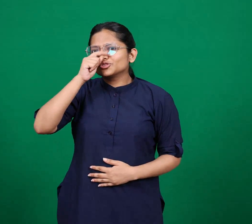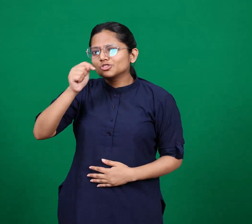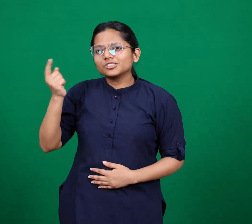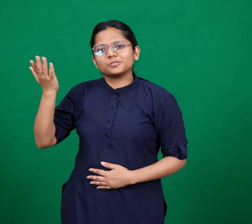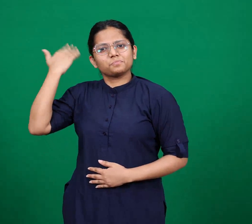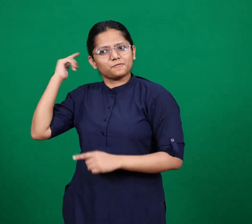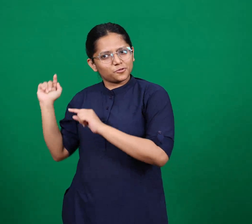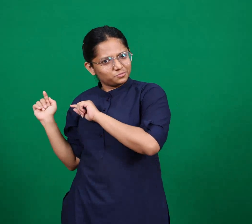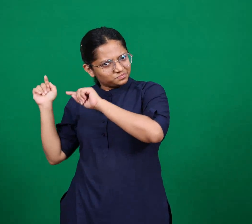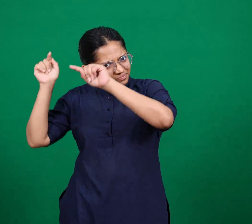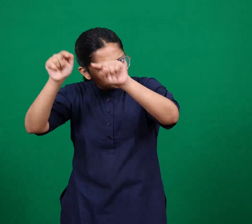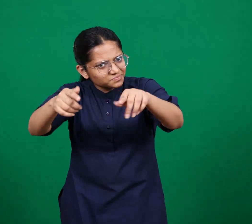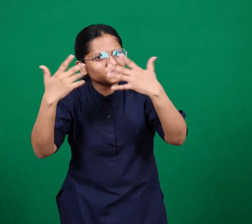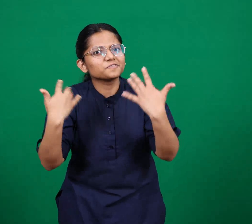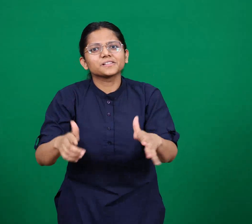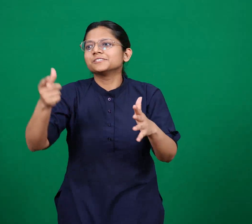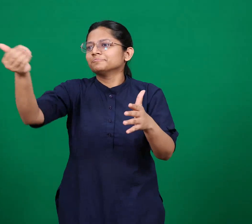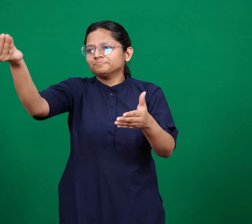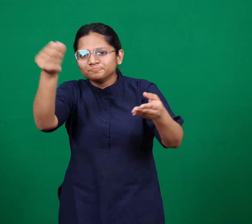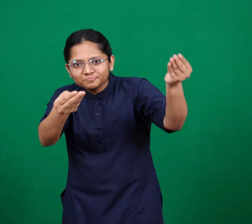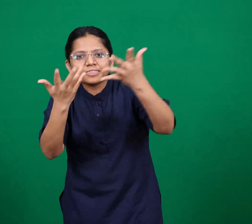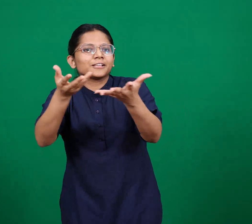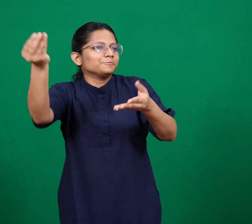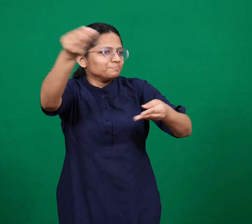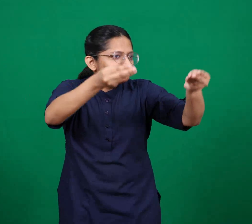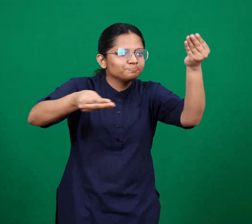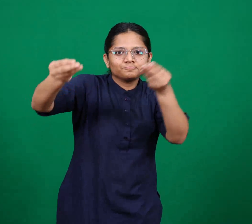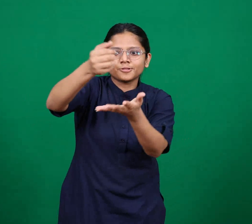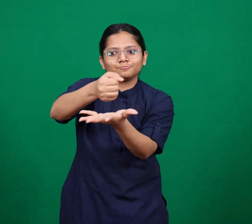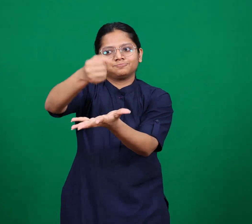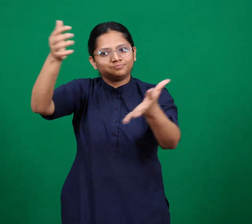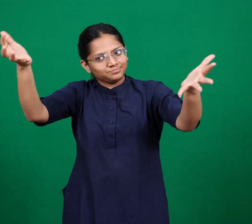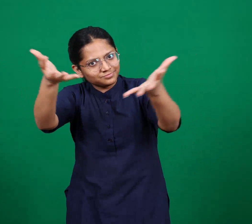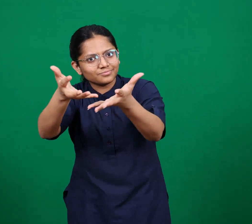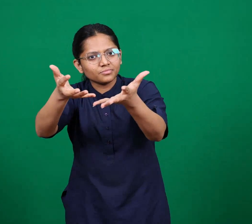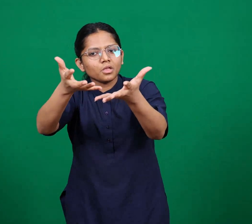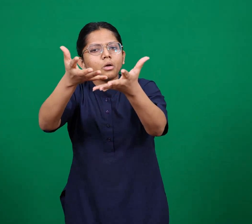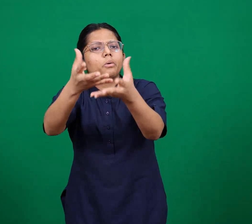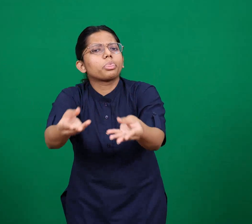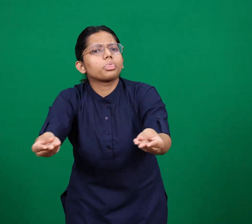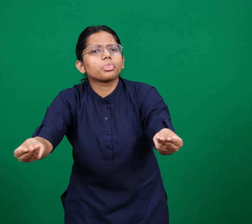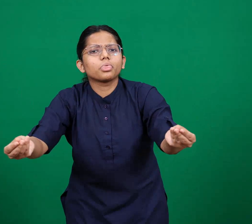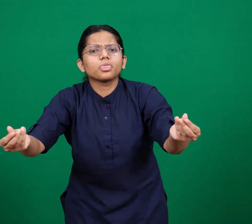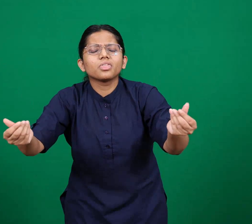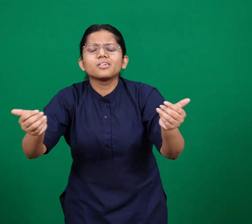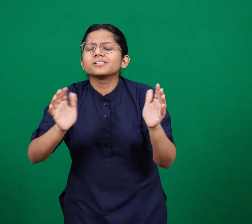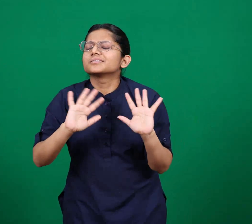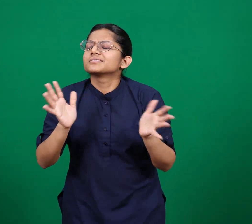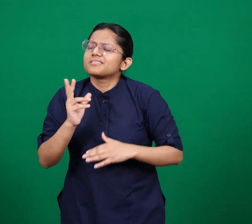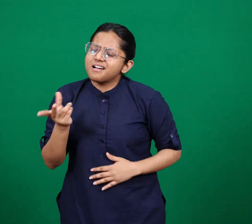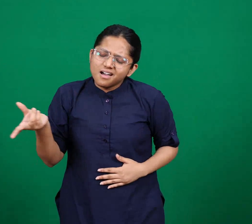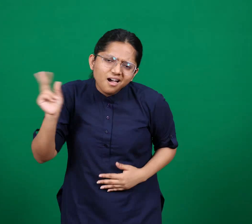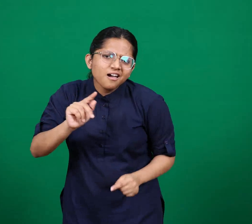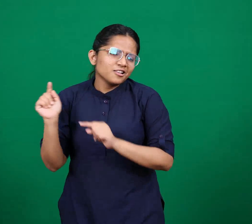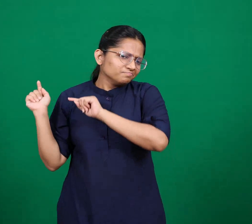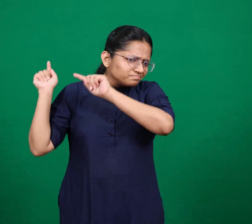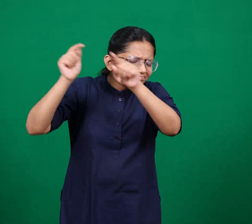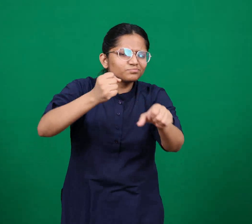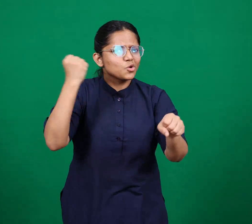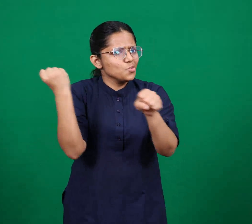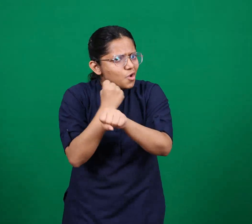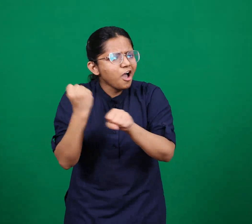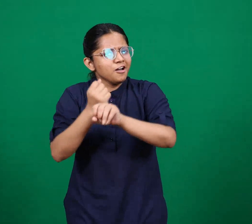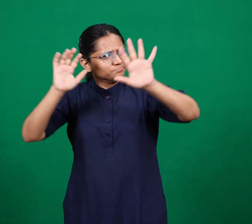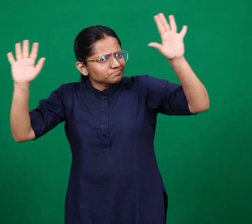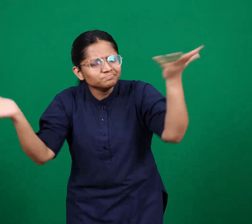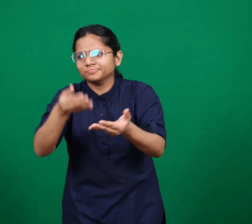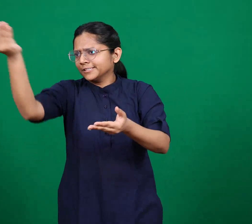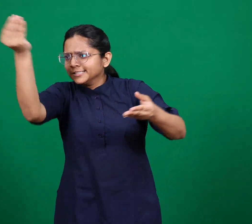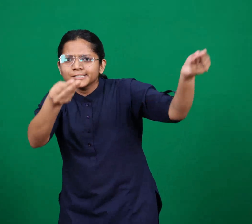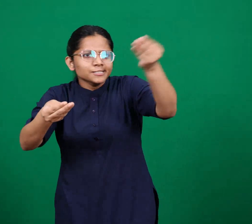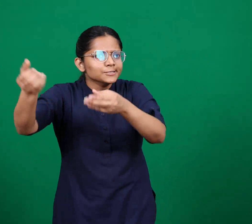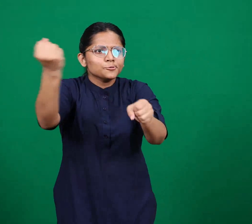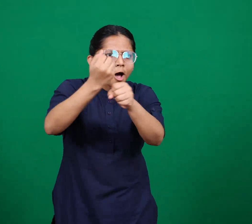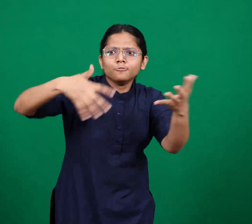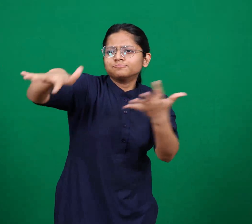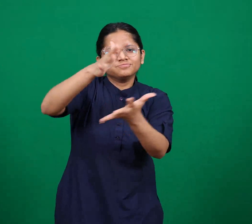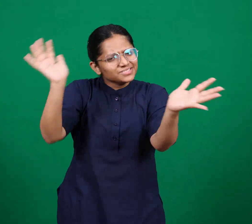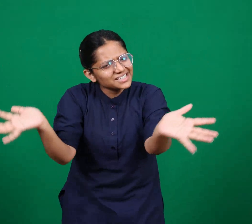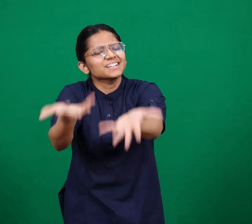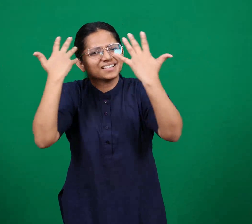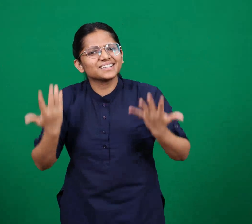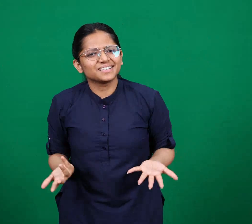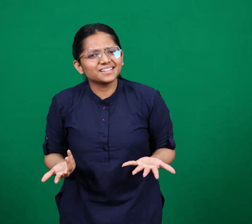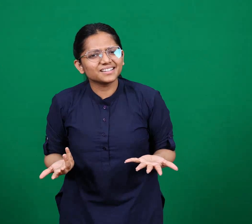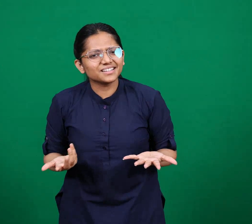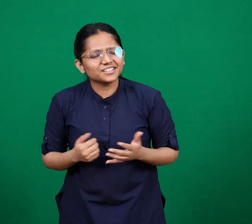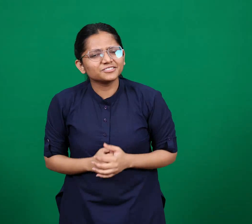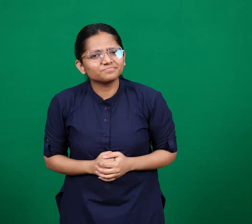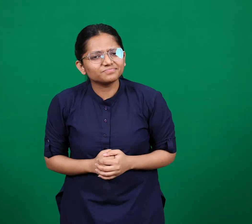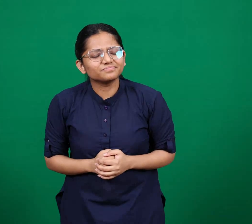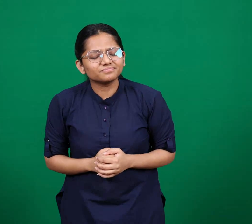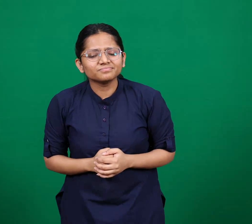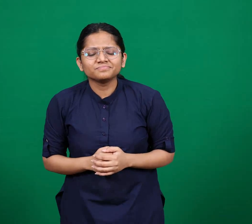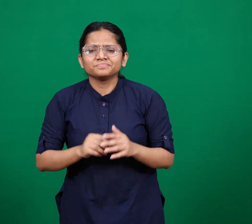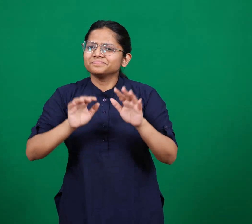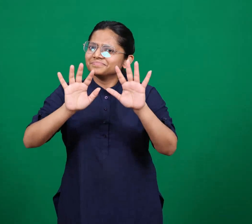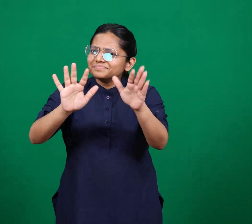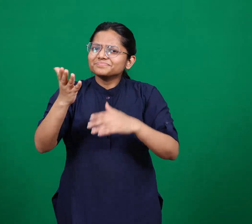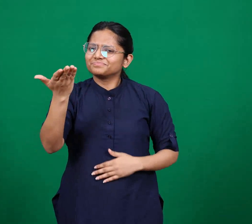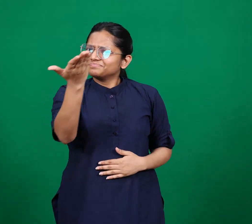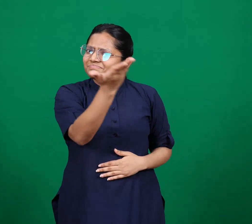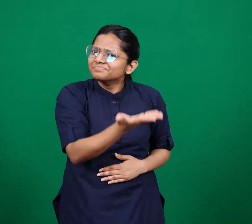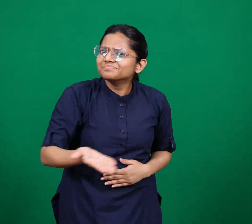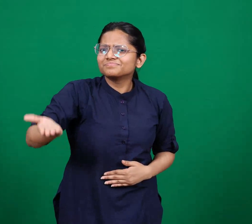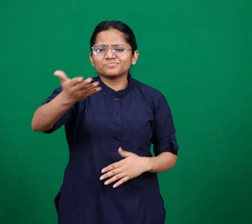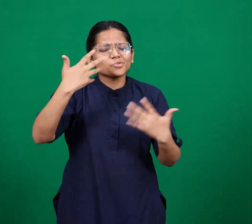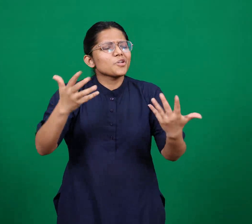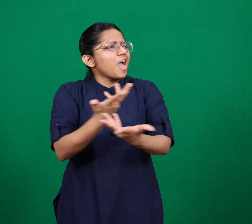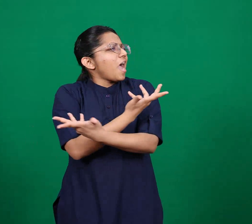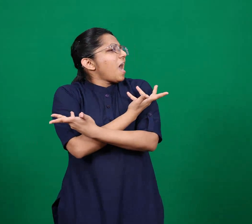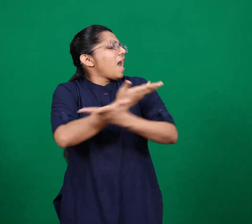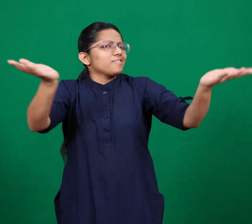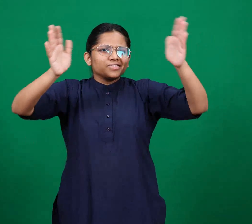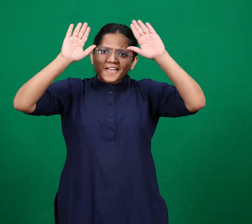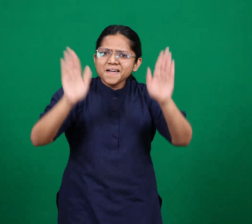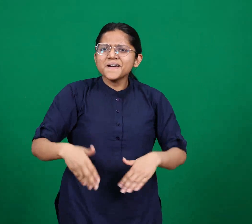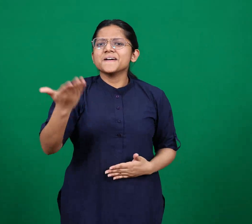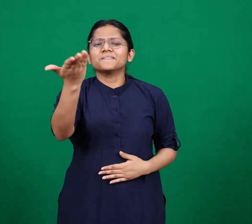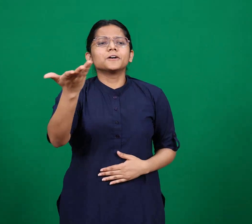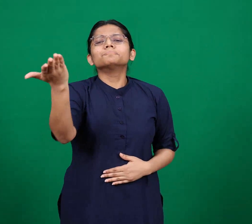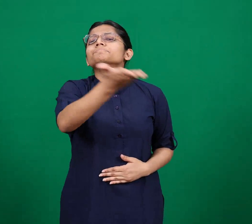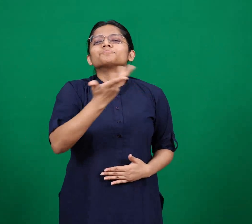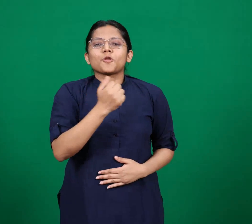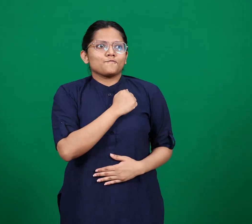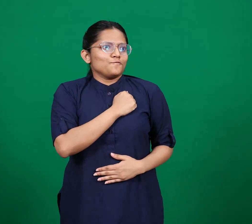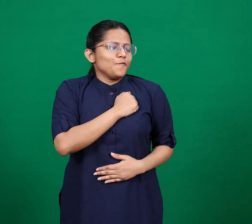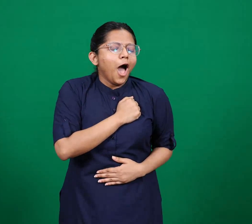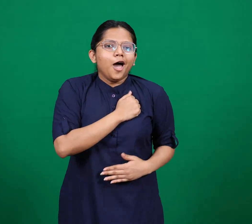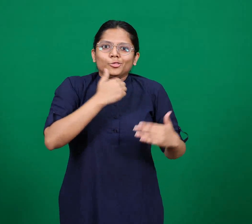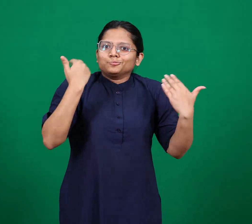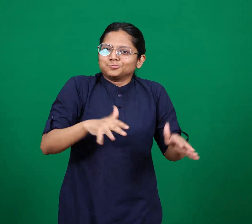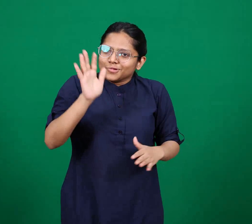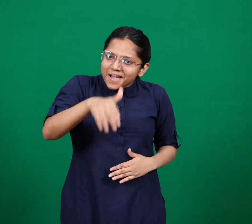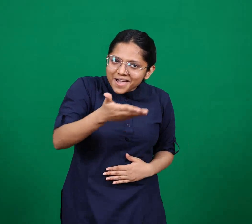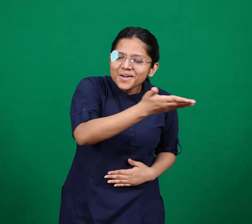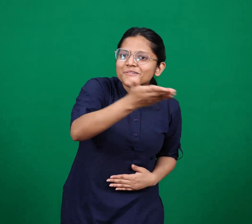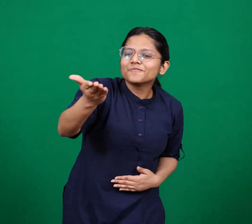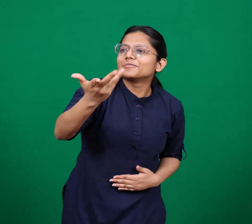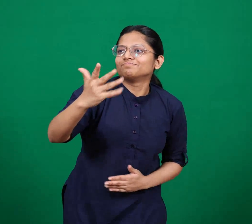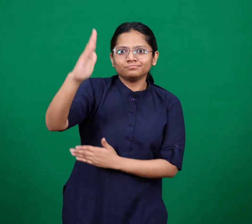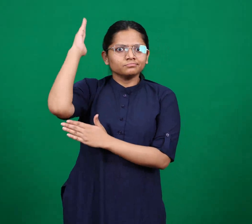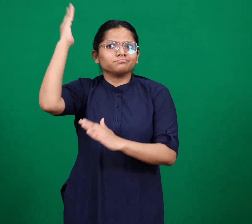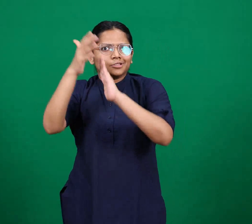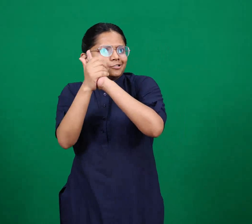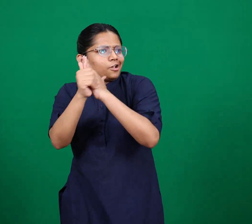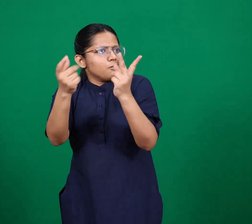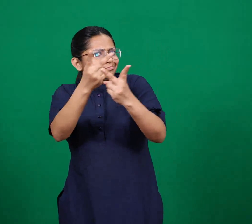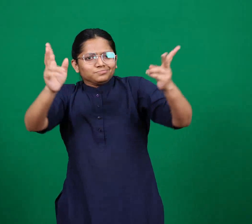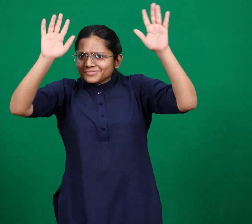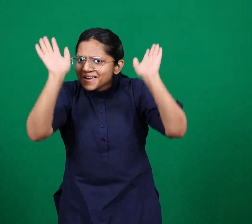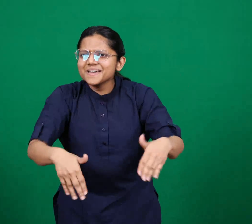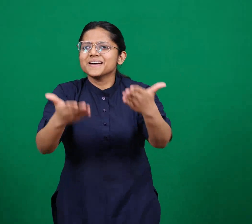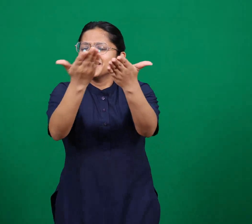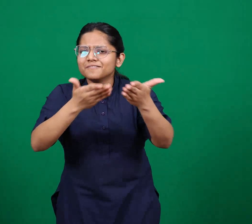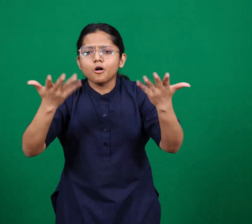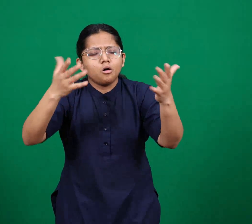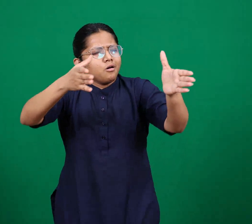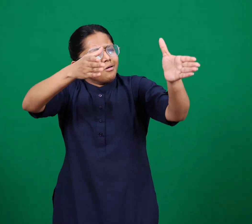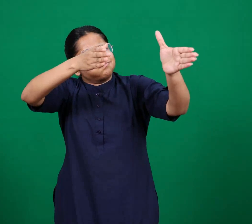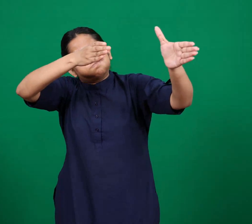So we urged Titus to help complete your act of grace, just as he had started it.